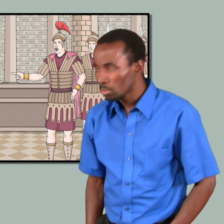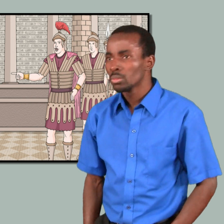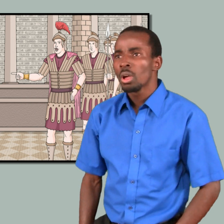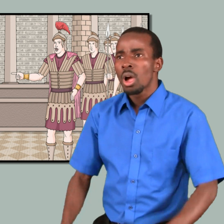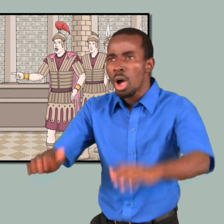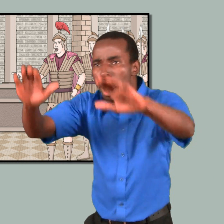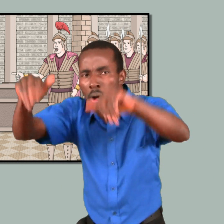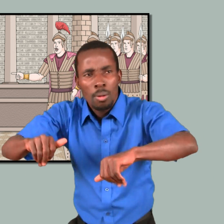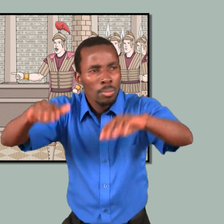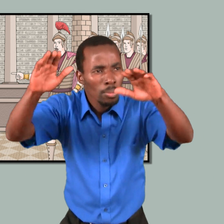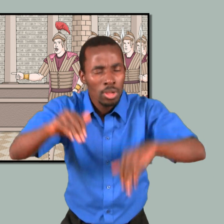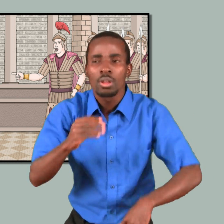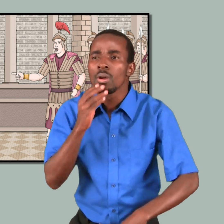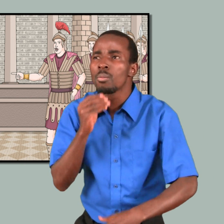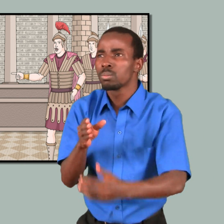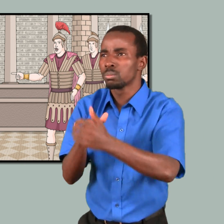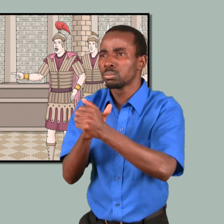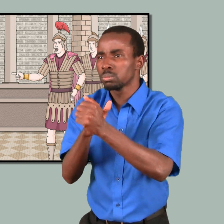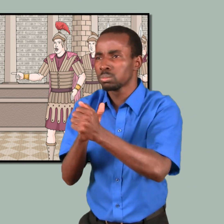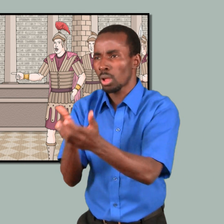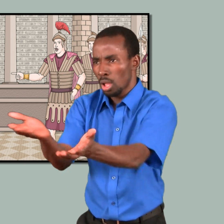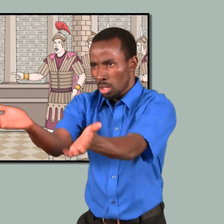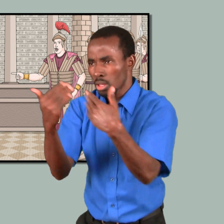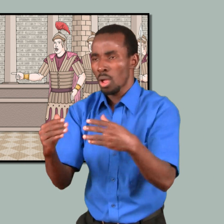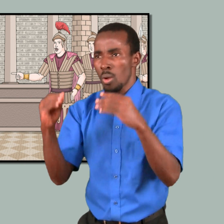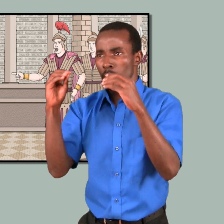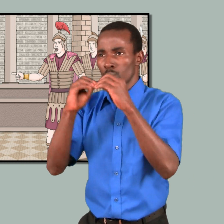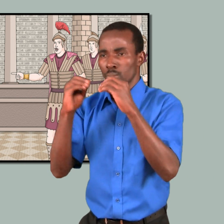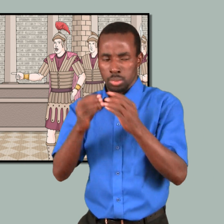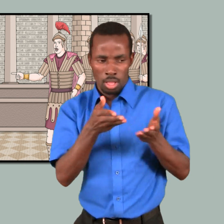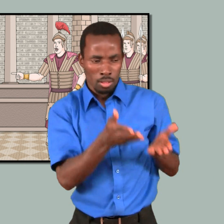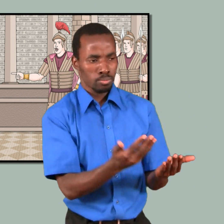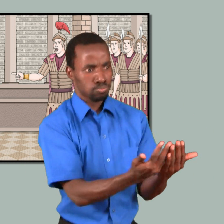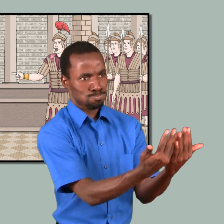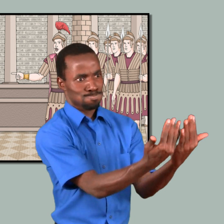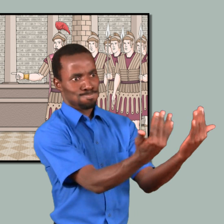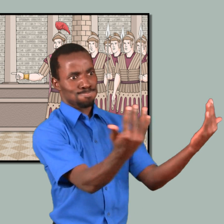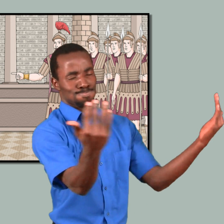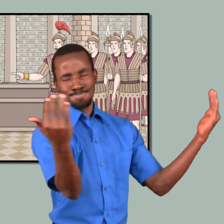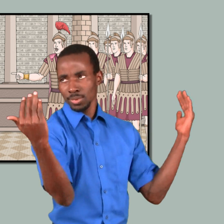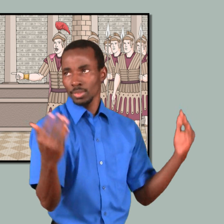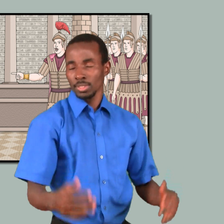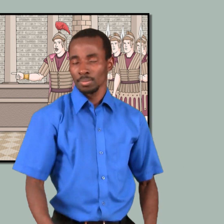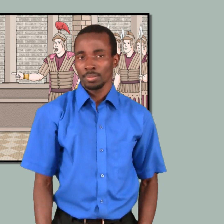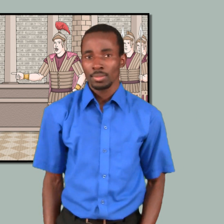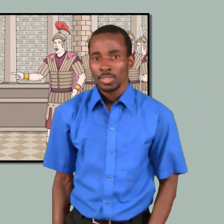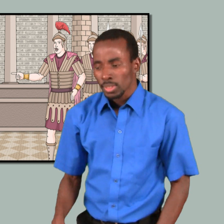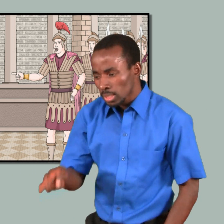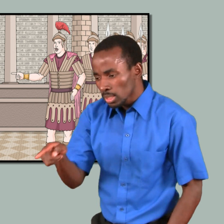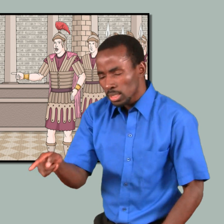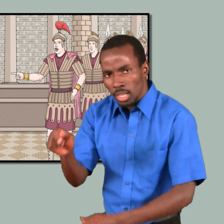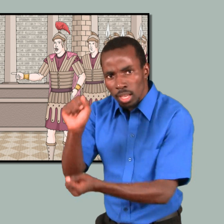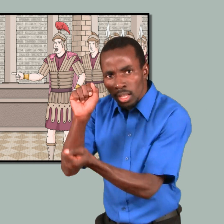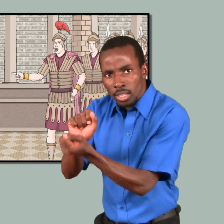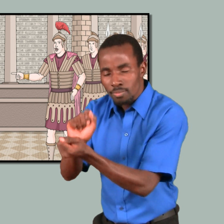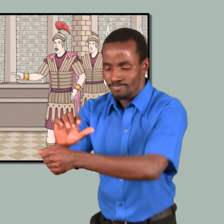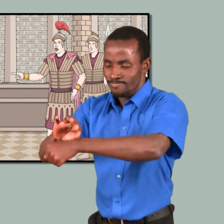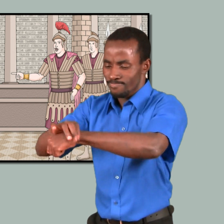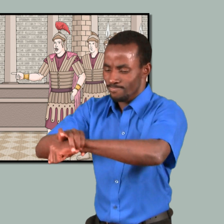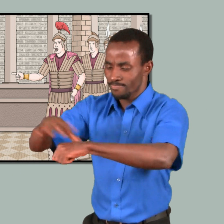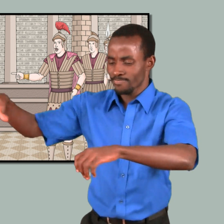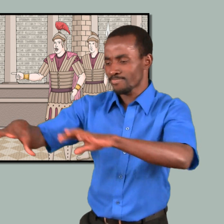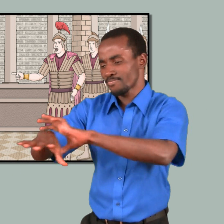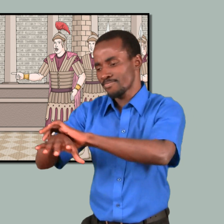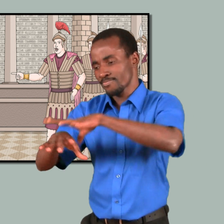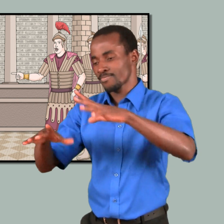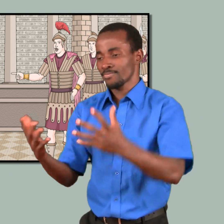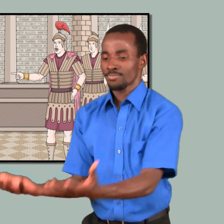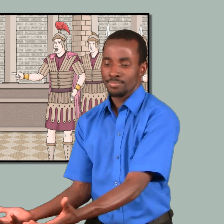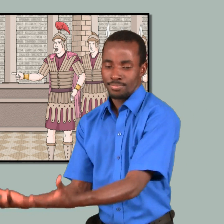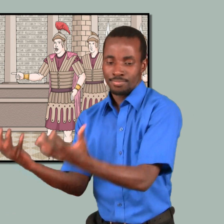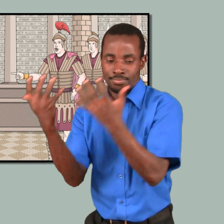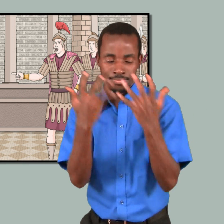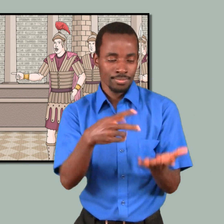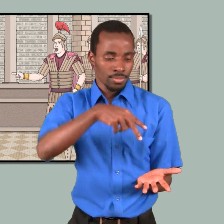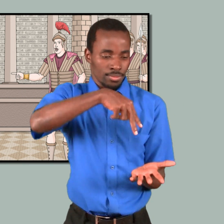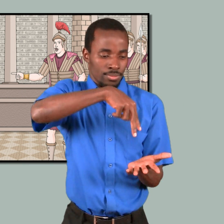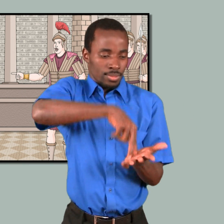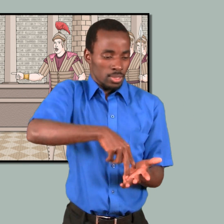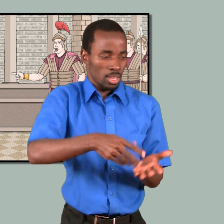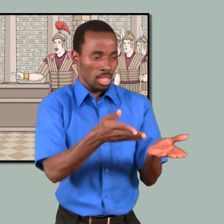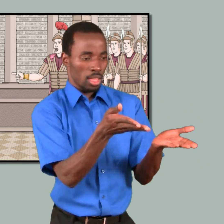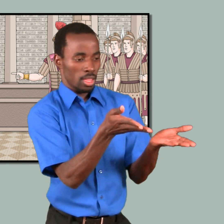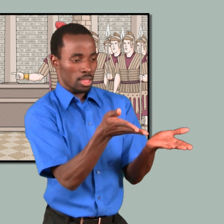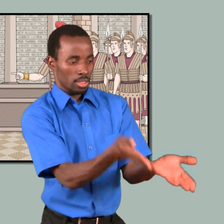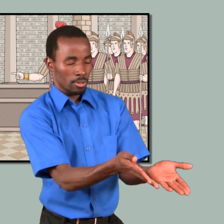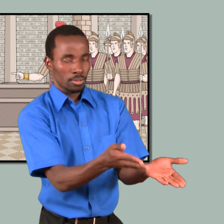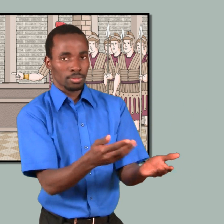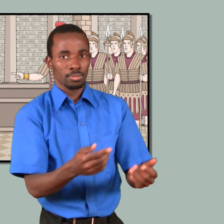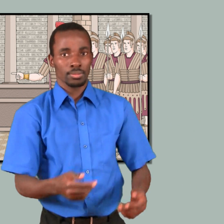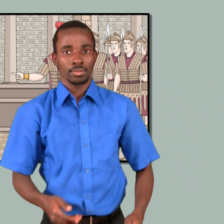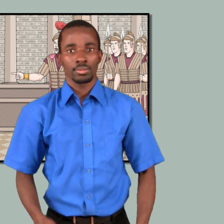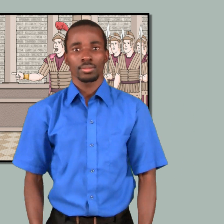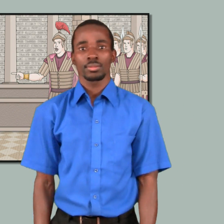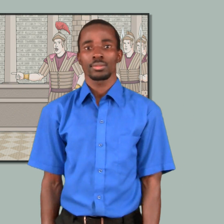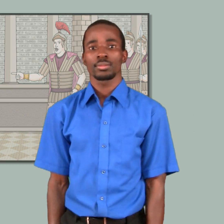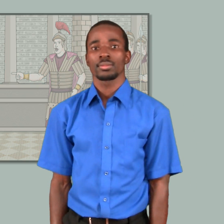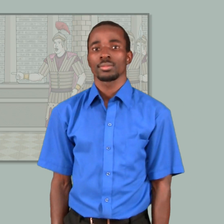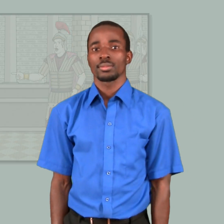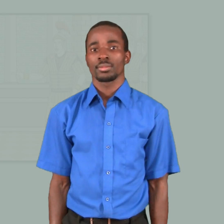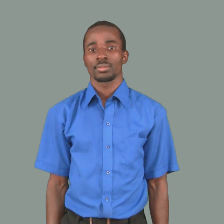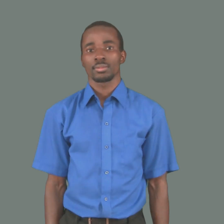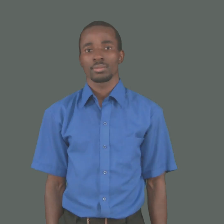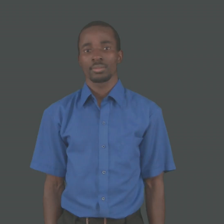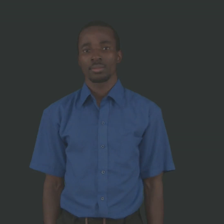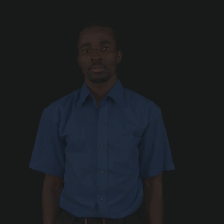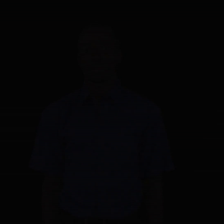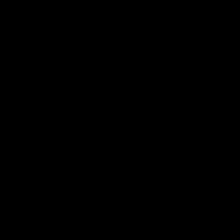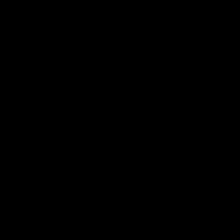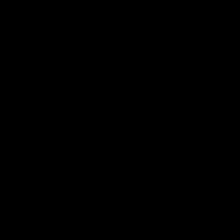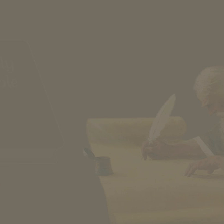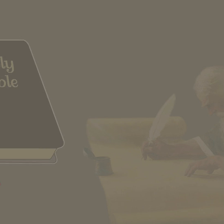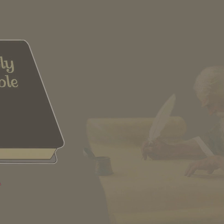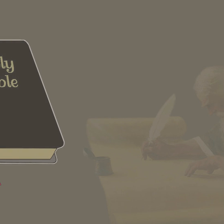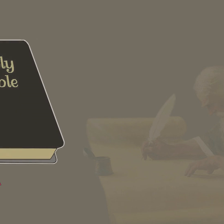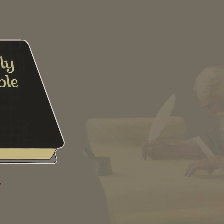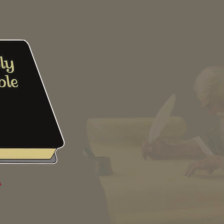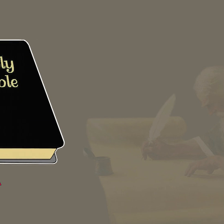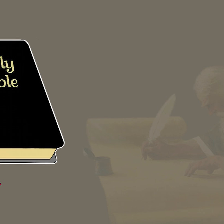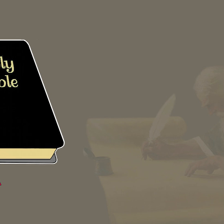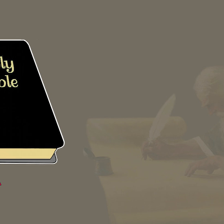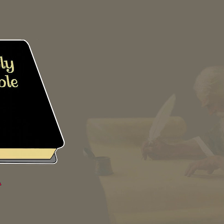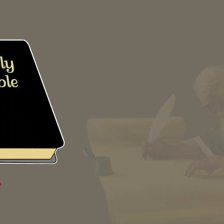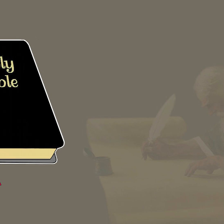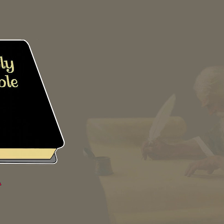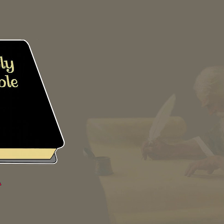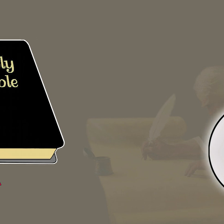Then he brought Paul down and had him stand before them.